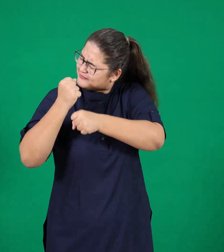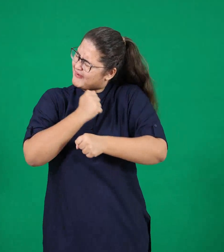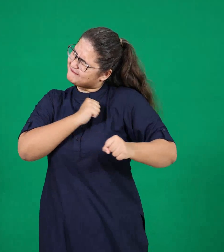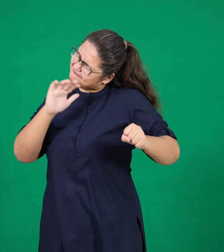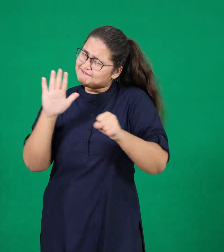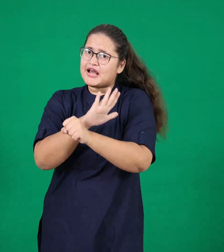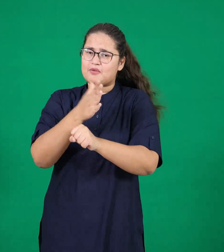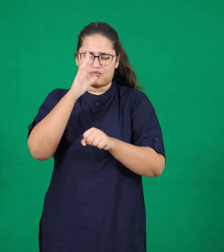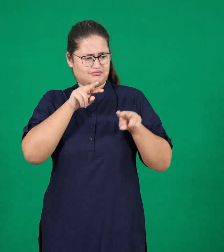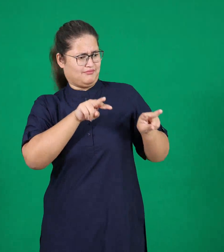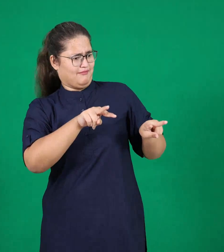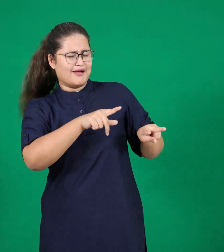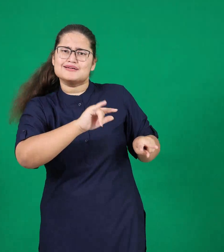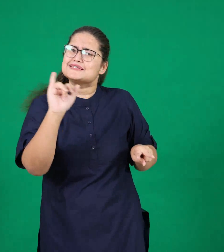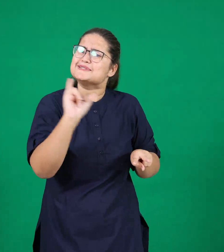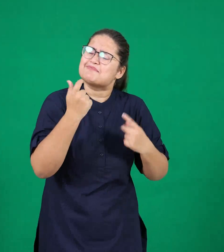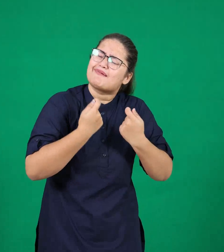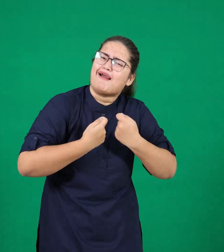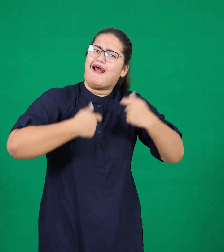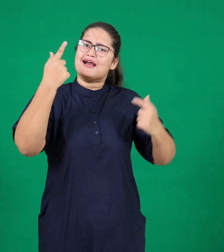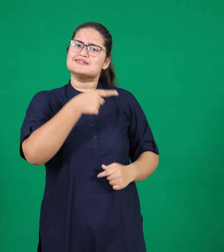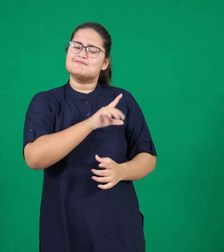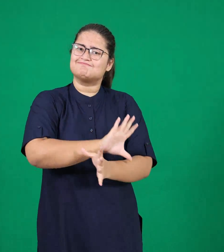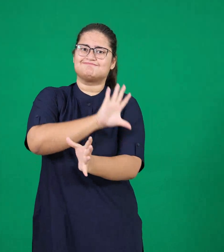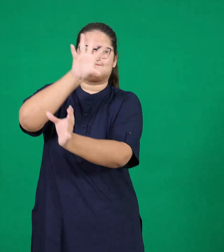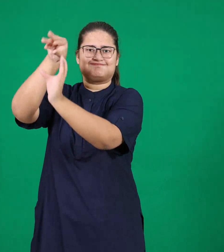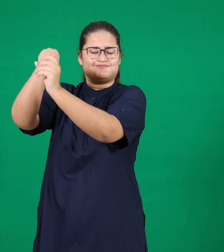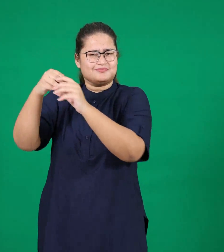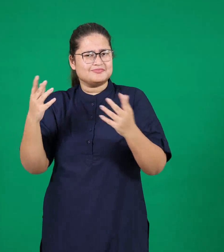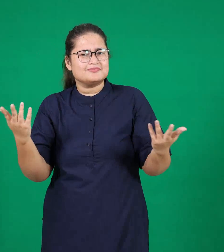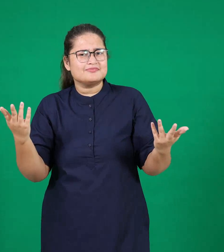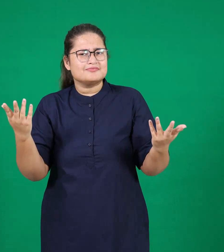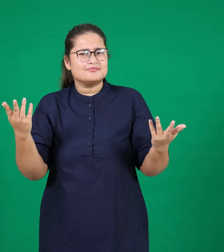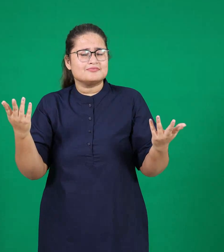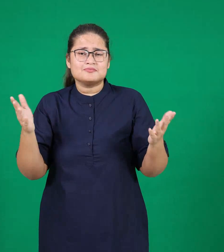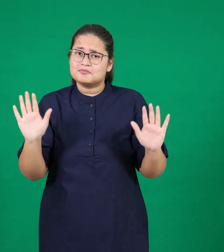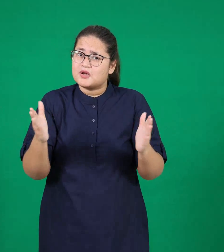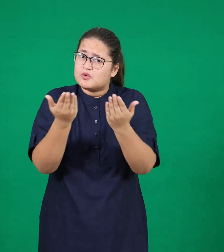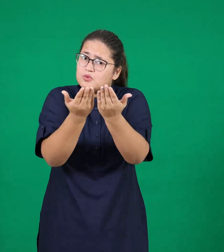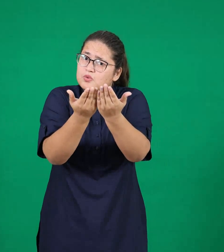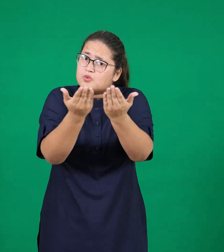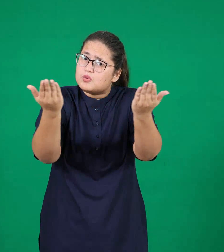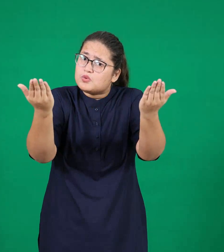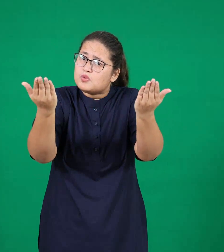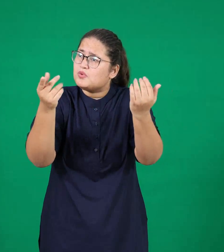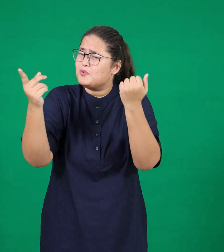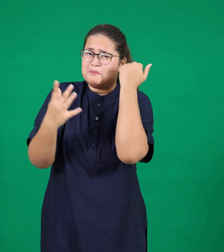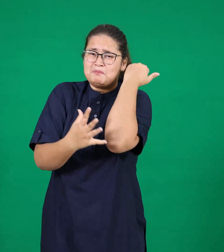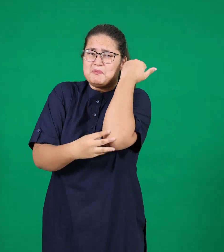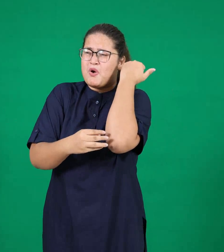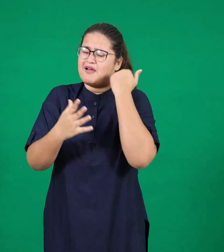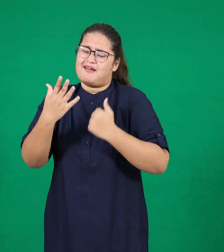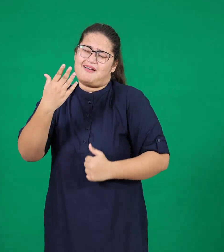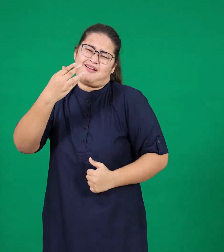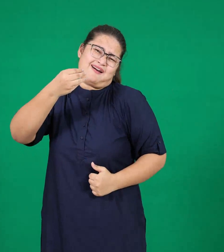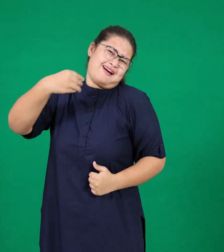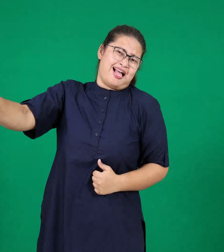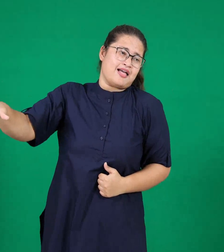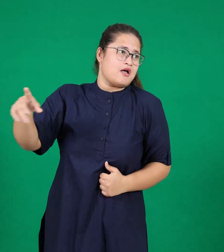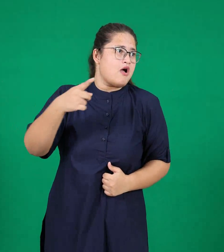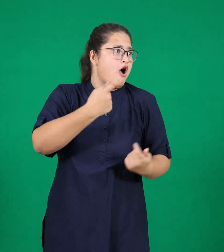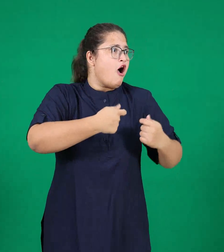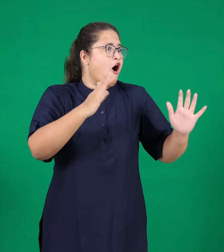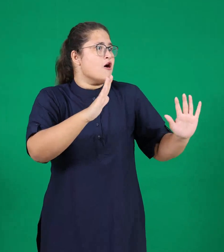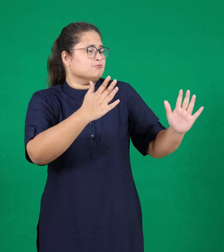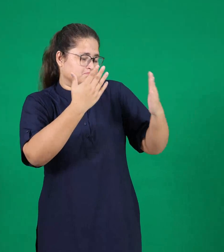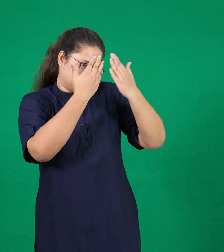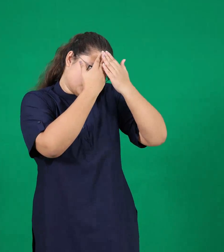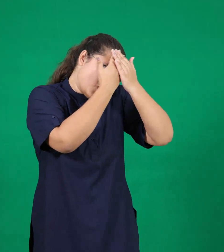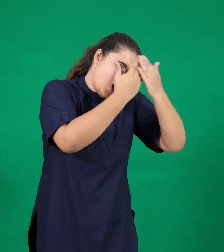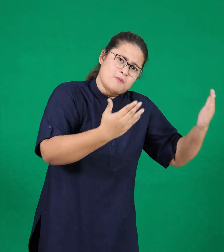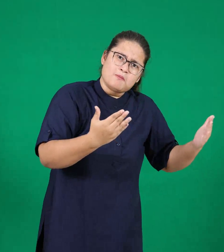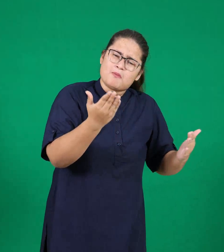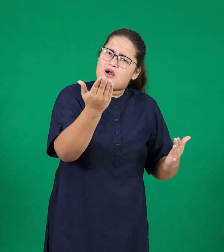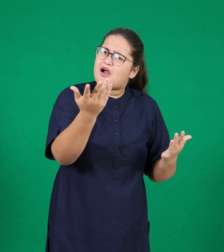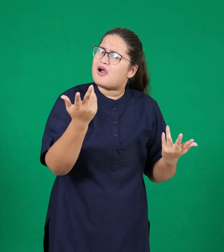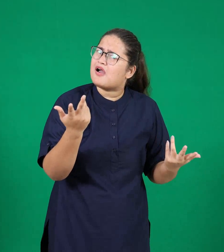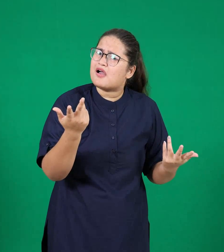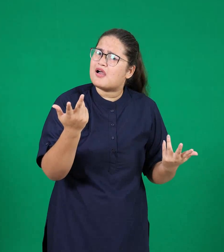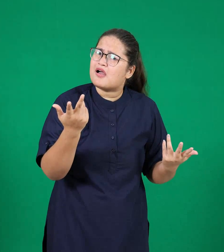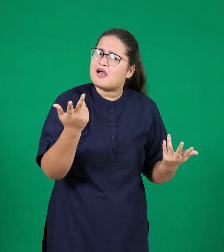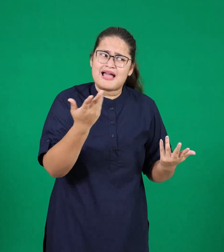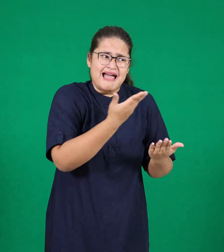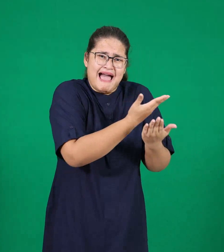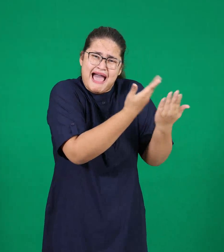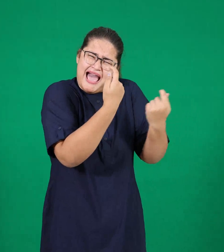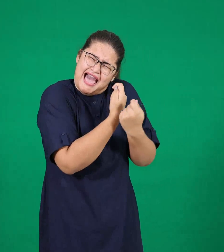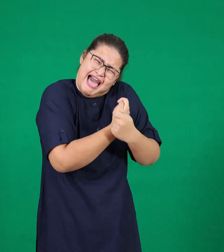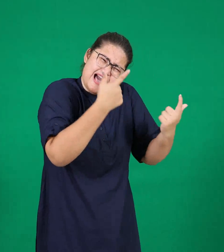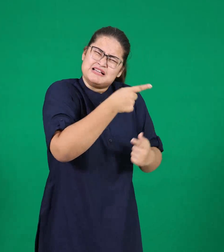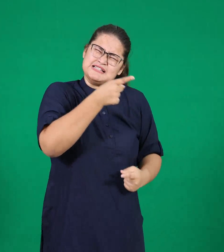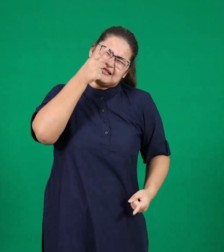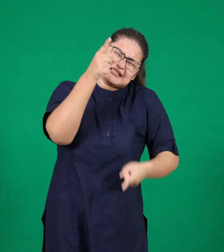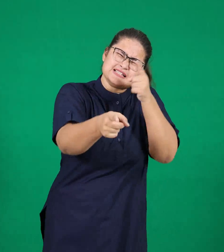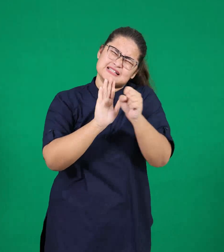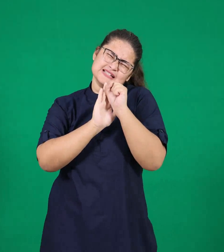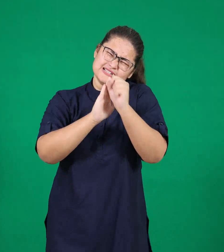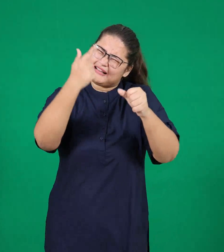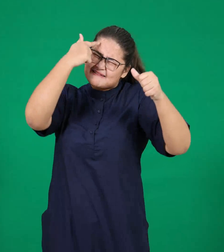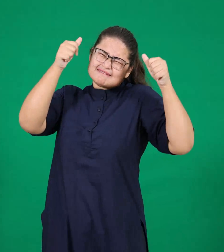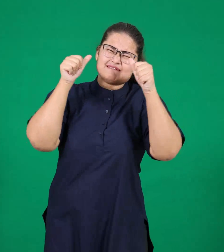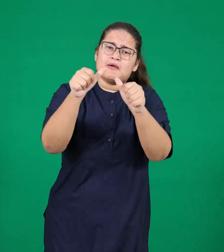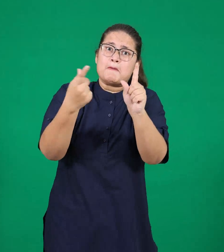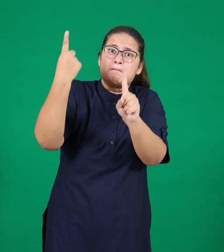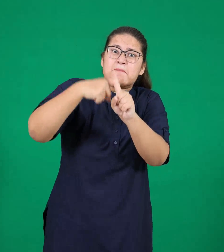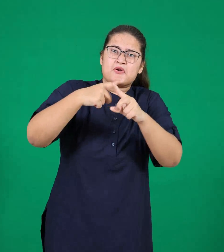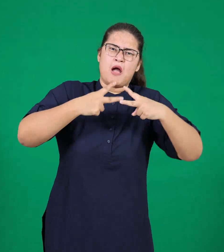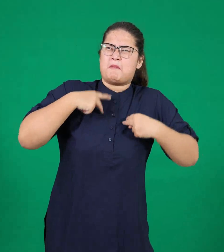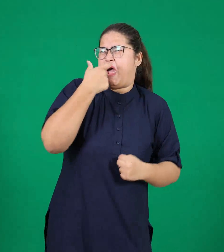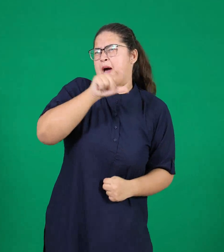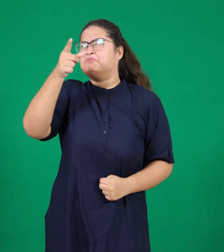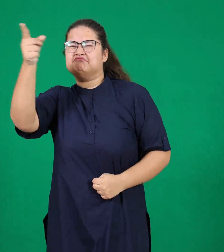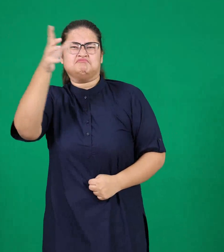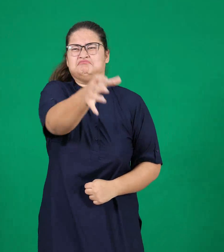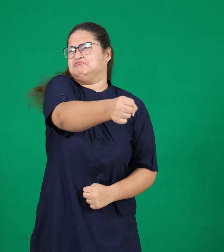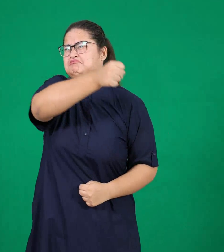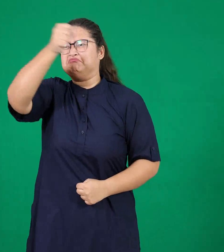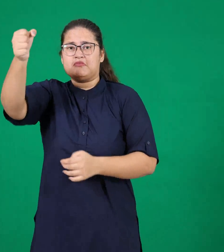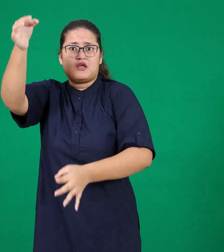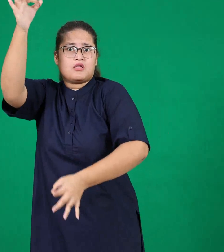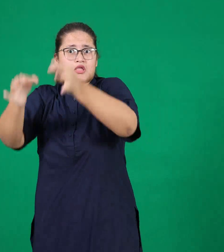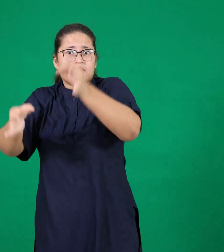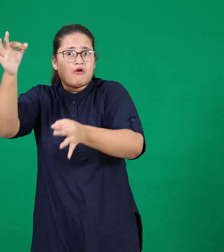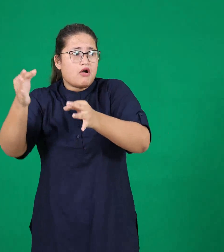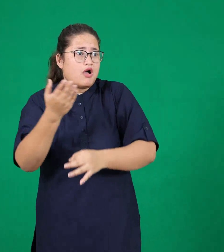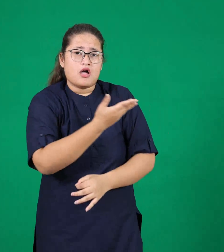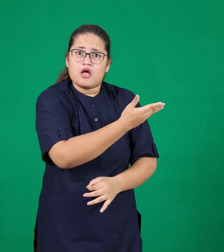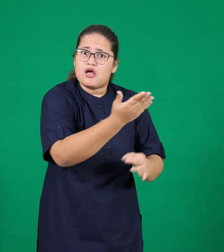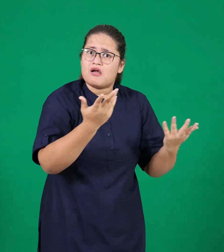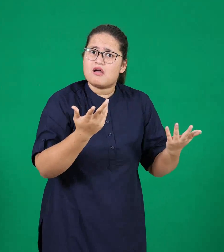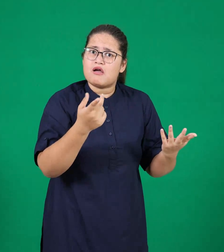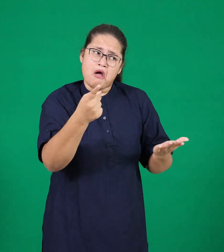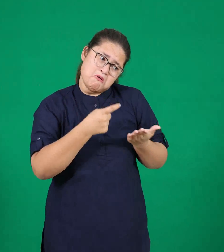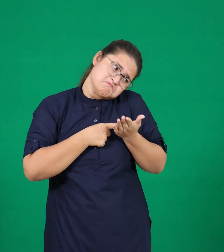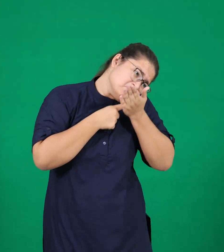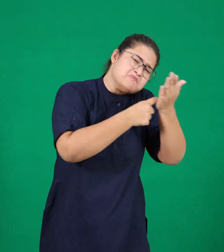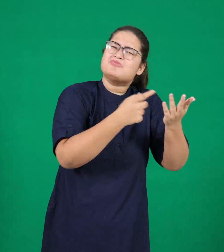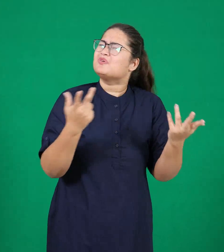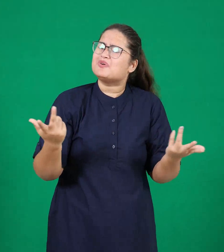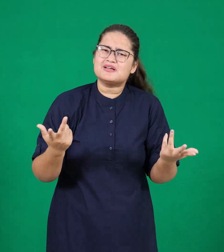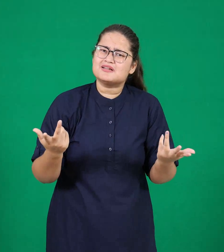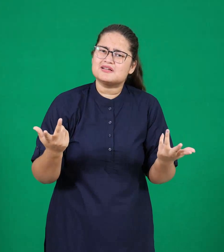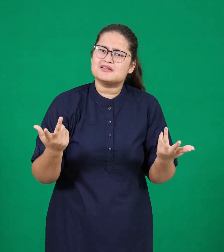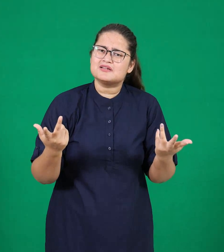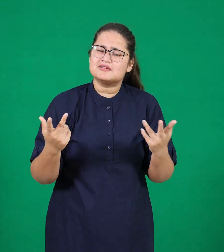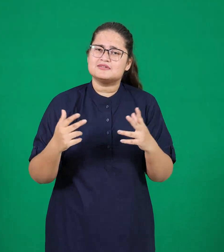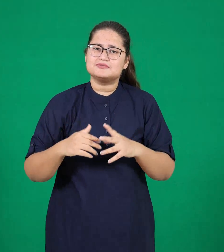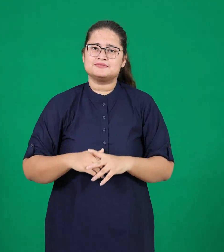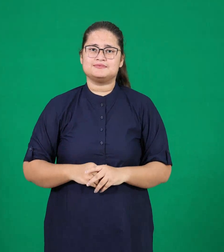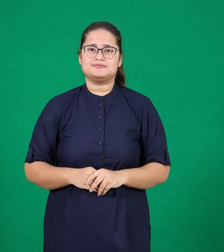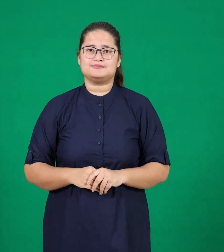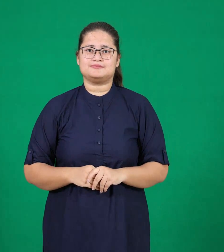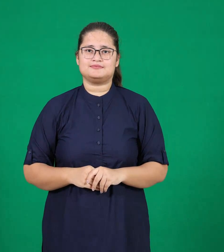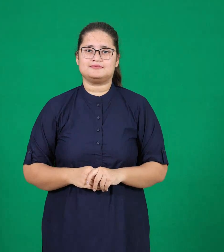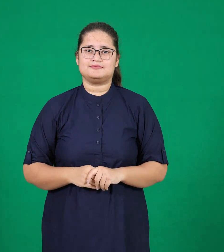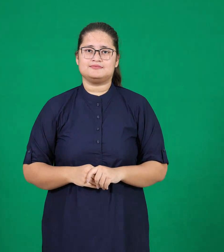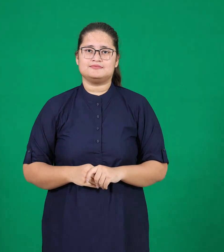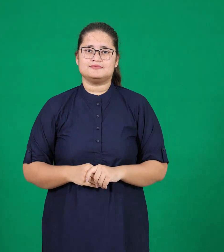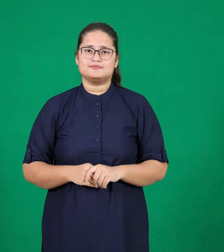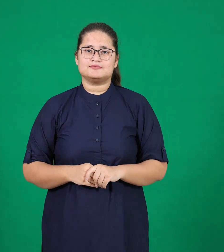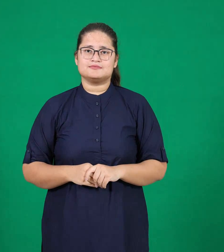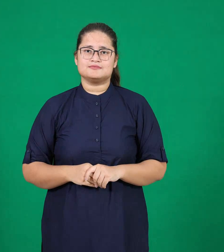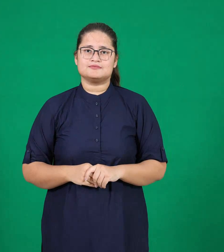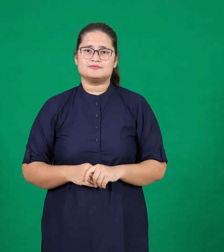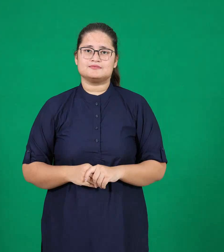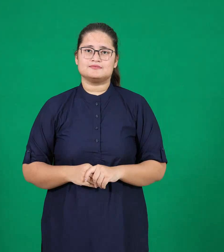But you have dishonored the poor. Is it not the rich who oppress you and drag you into court?